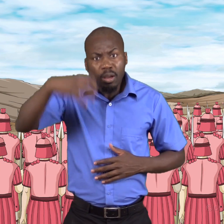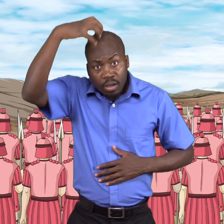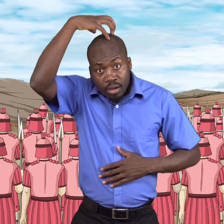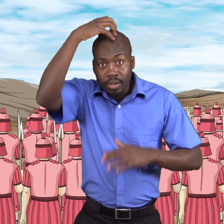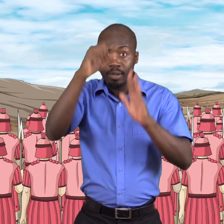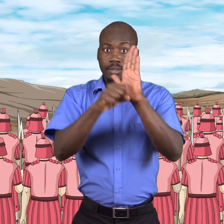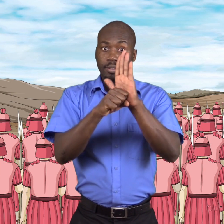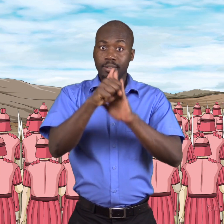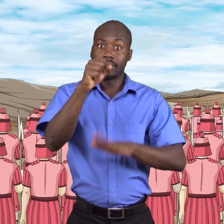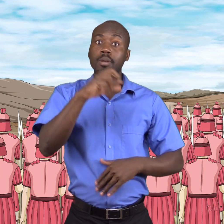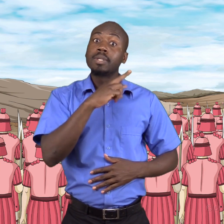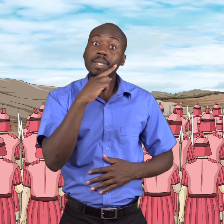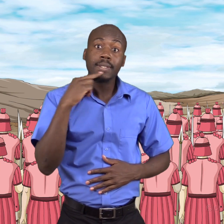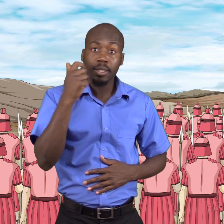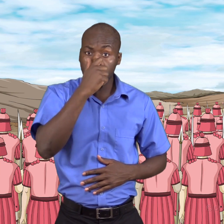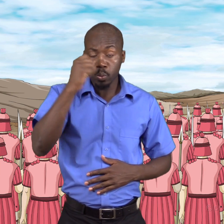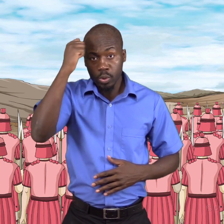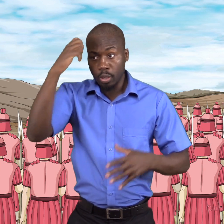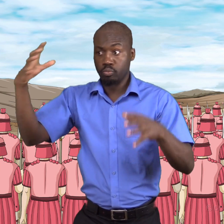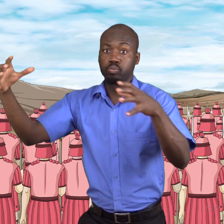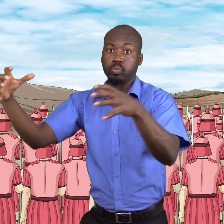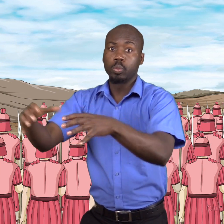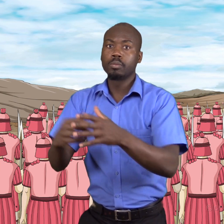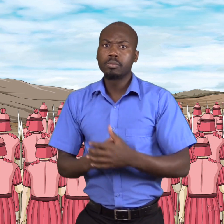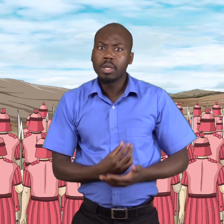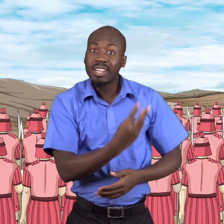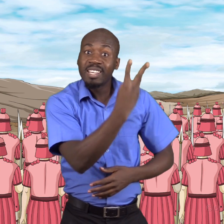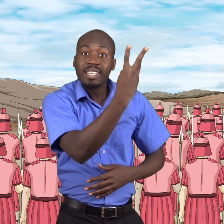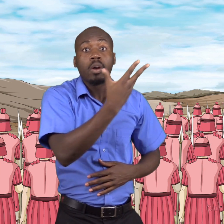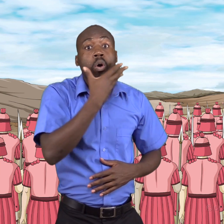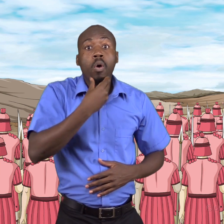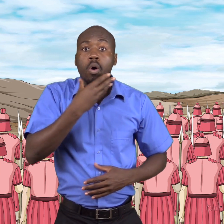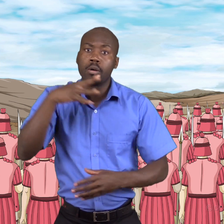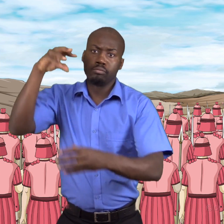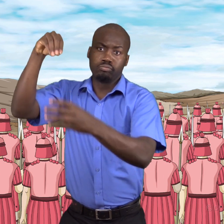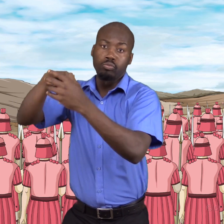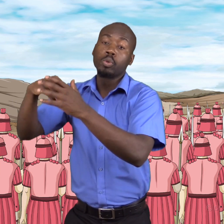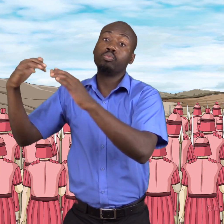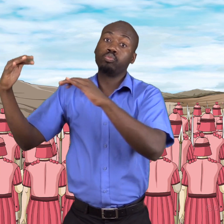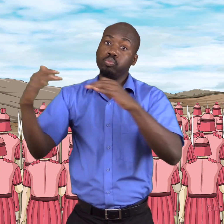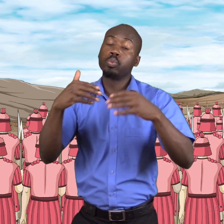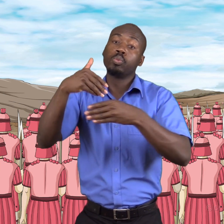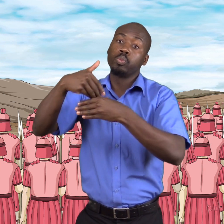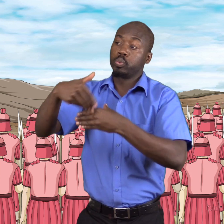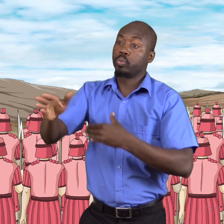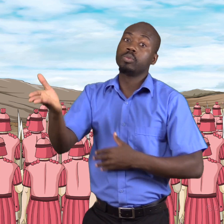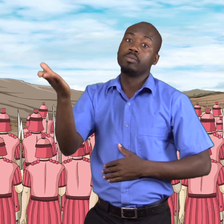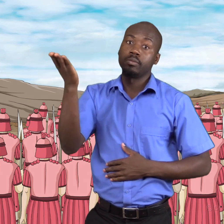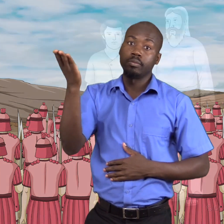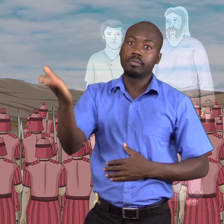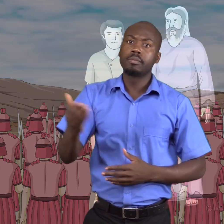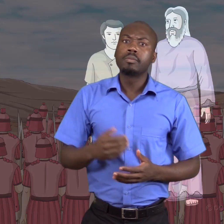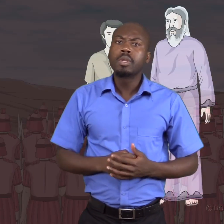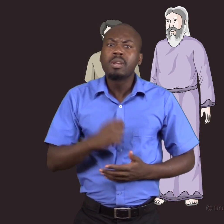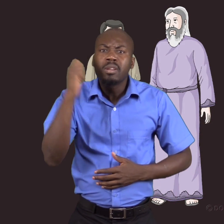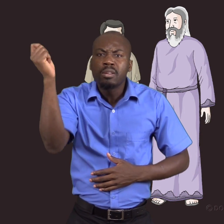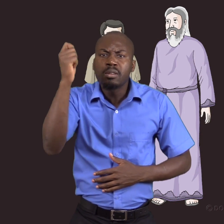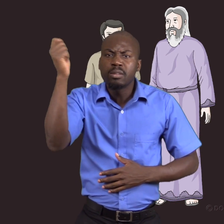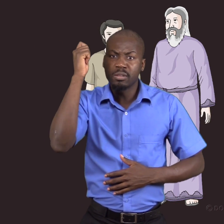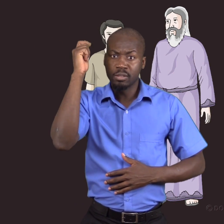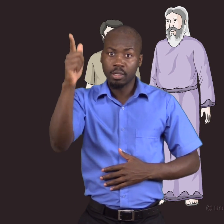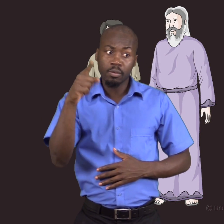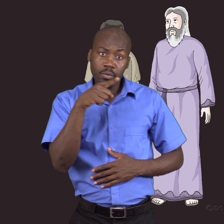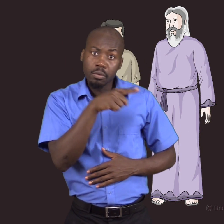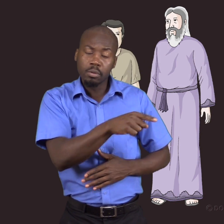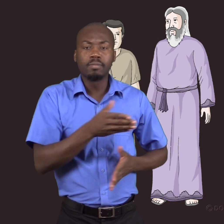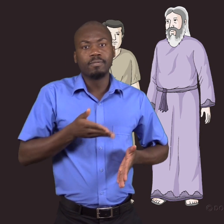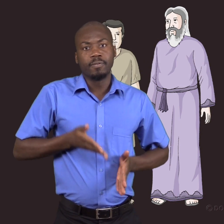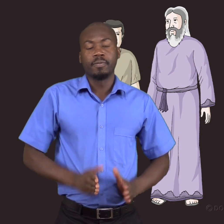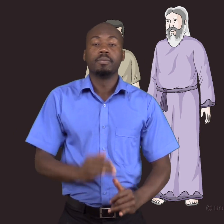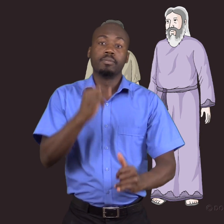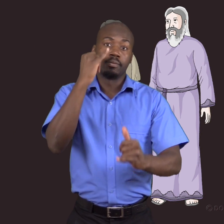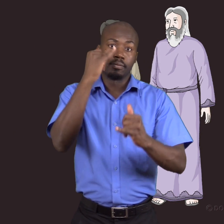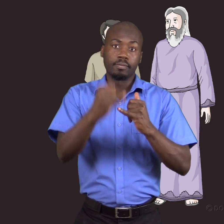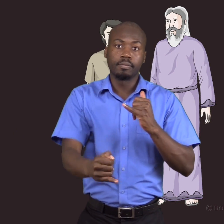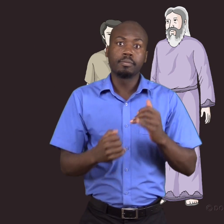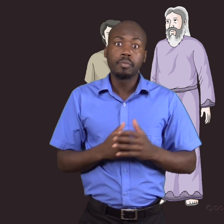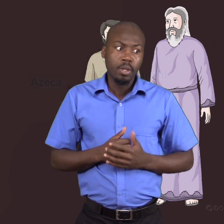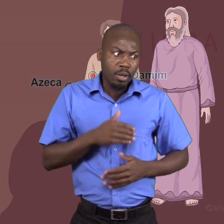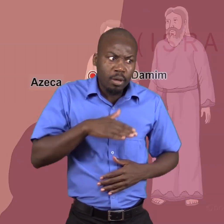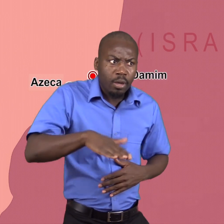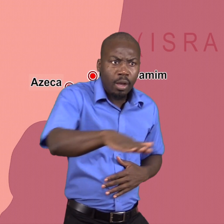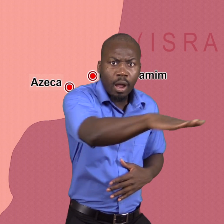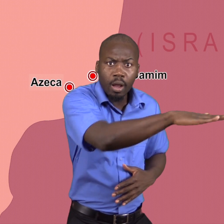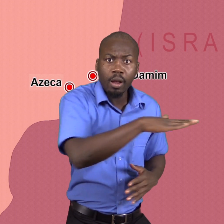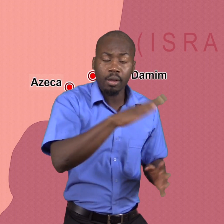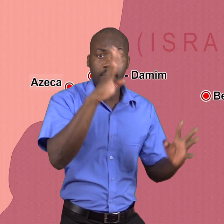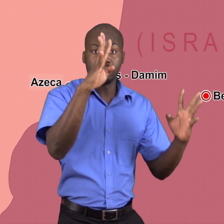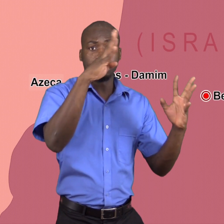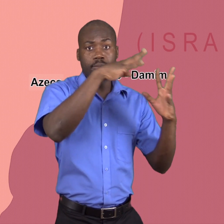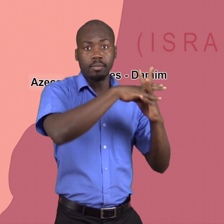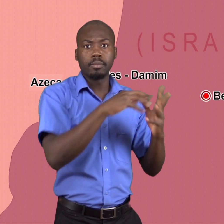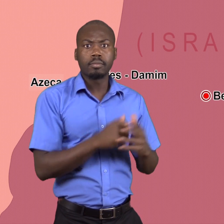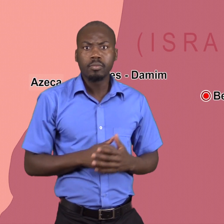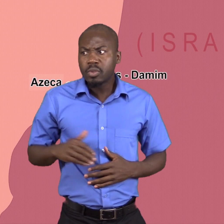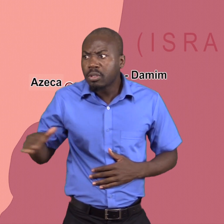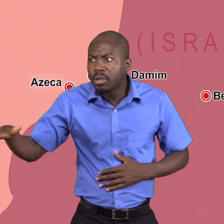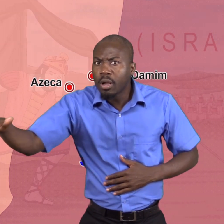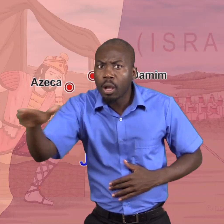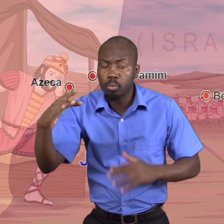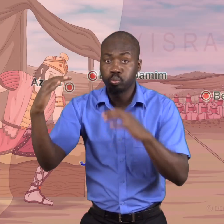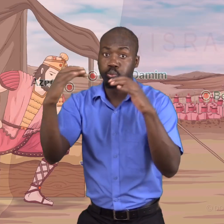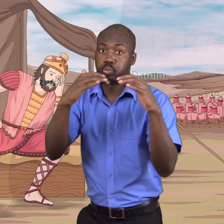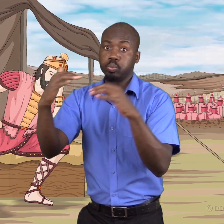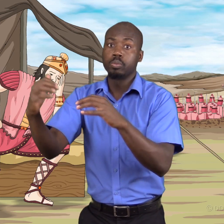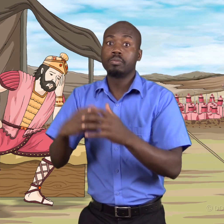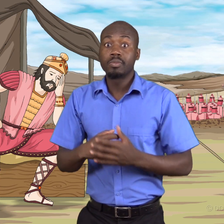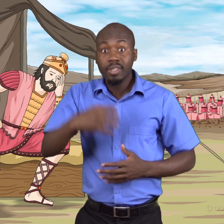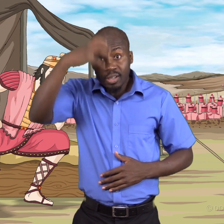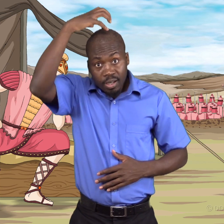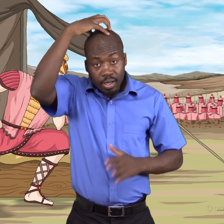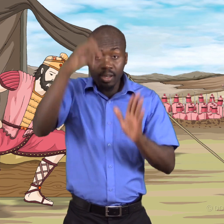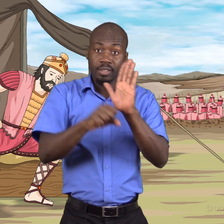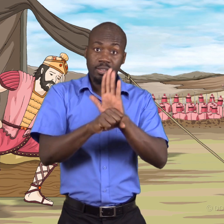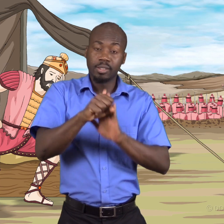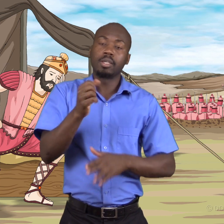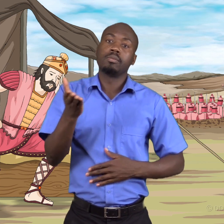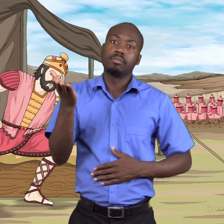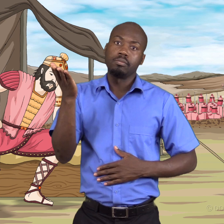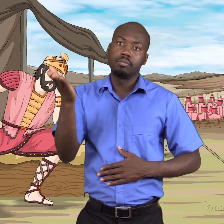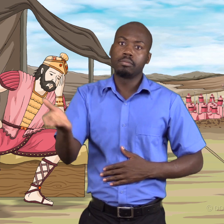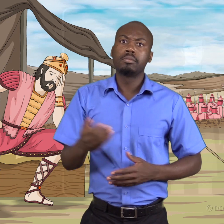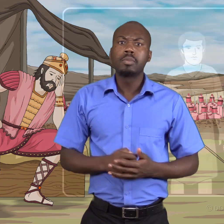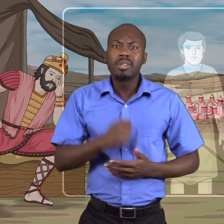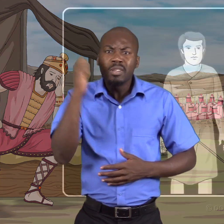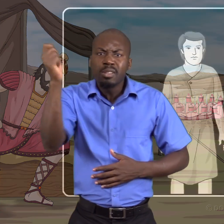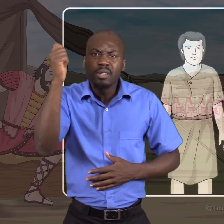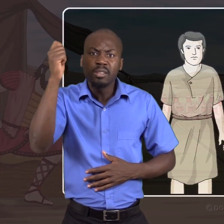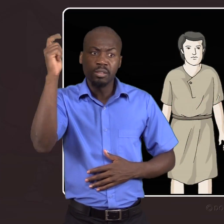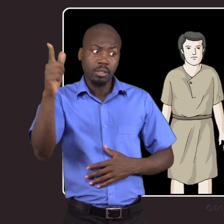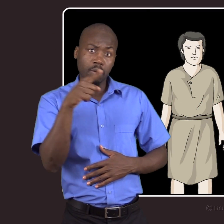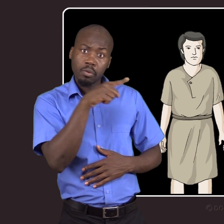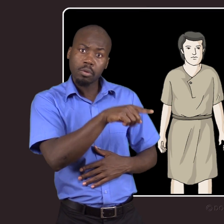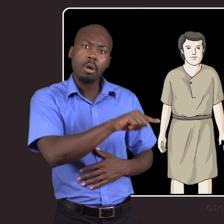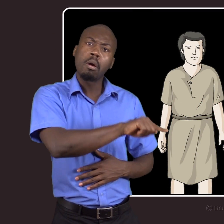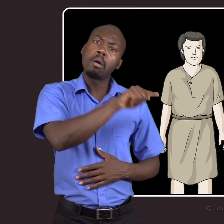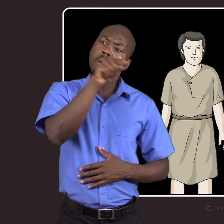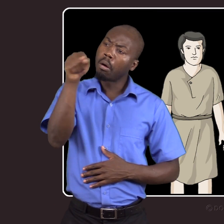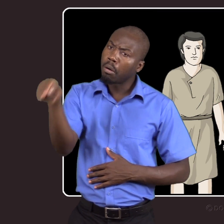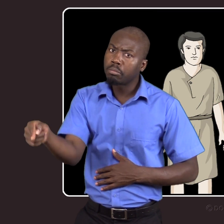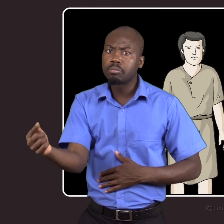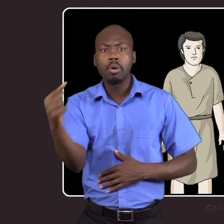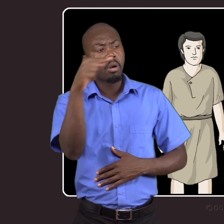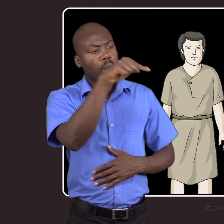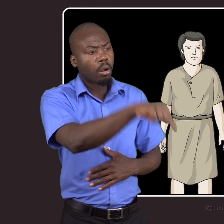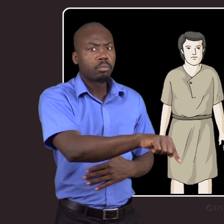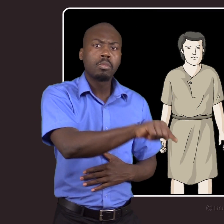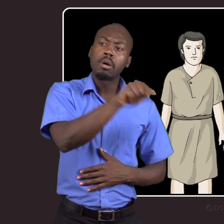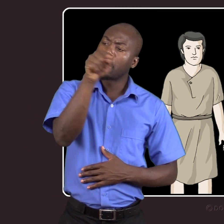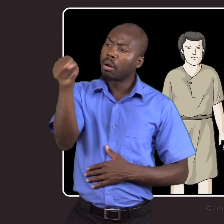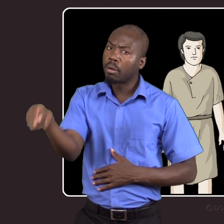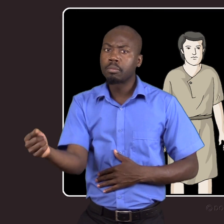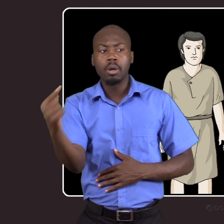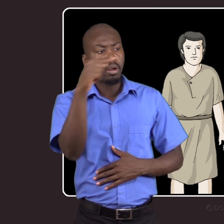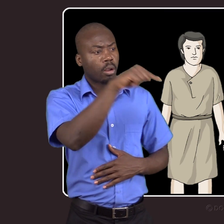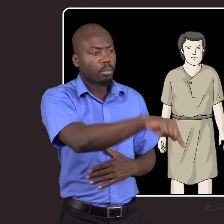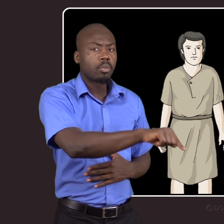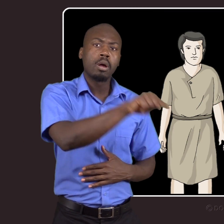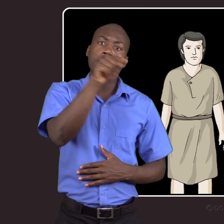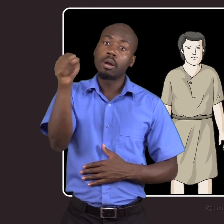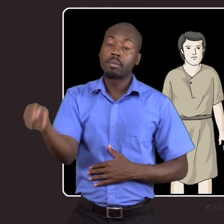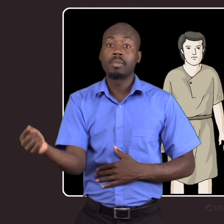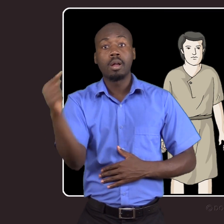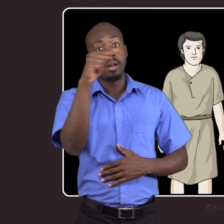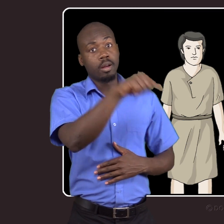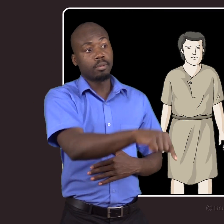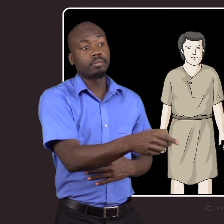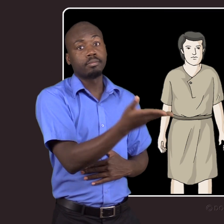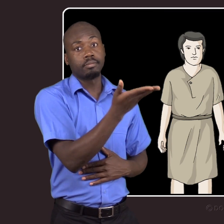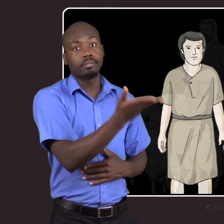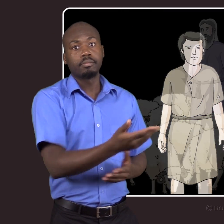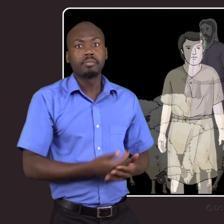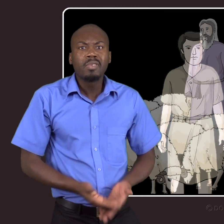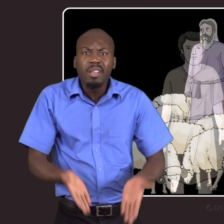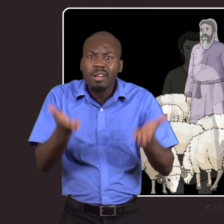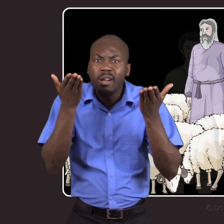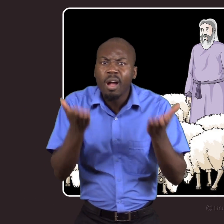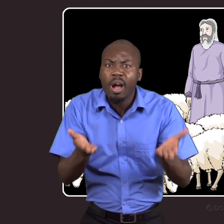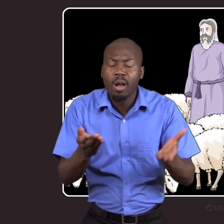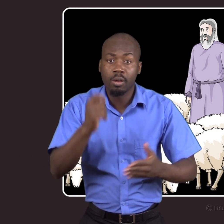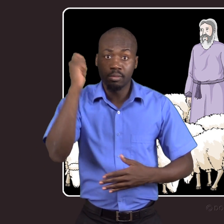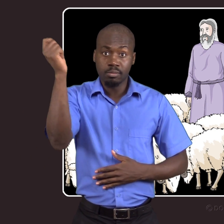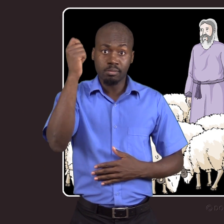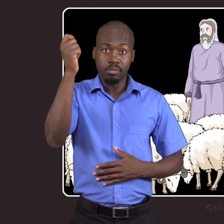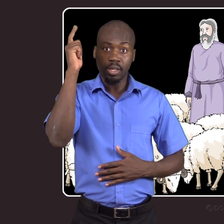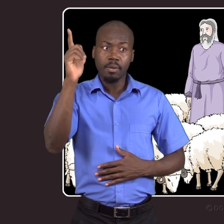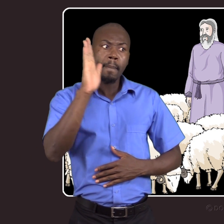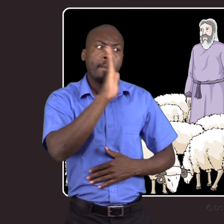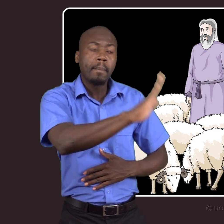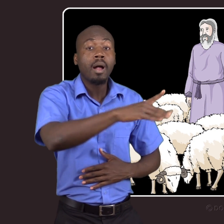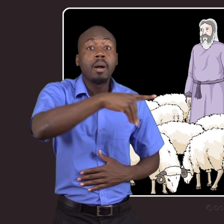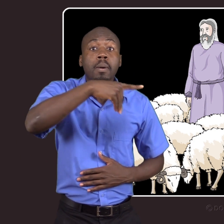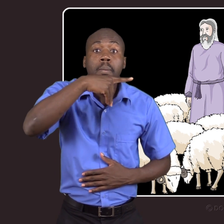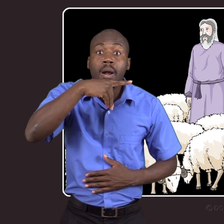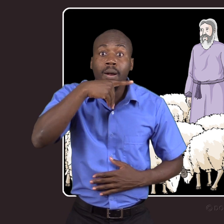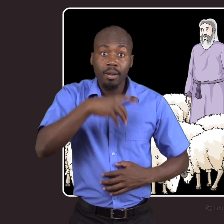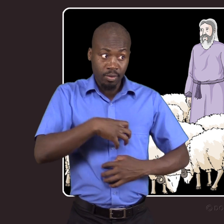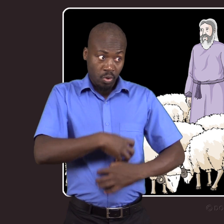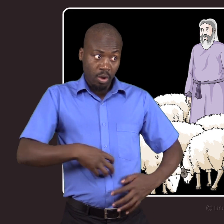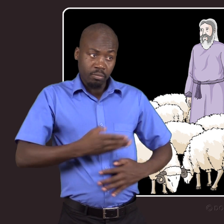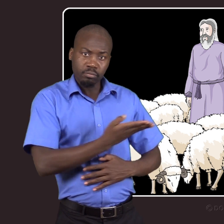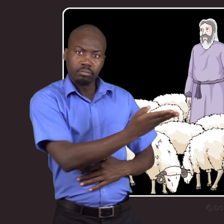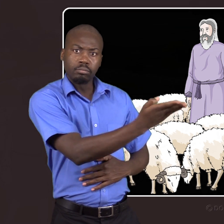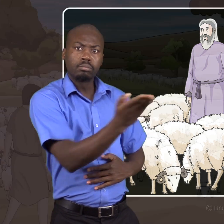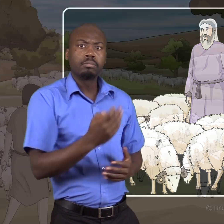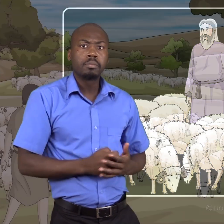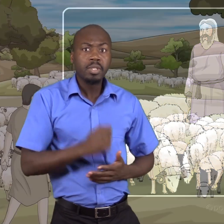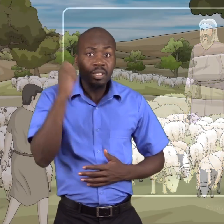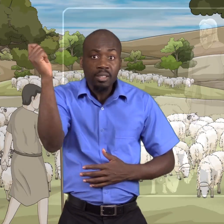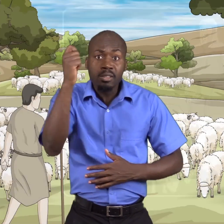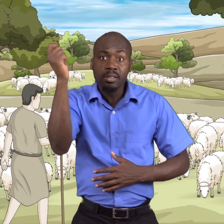And David was the youngest. The three oldest had followed Saul, but David went back and forth from Saul to tend his father’s sheep in Bethlehem.